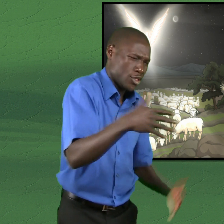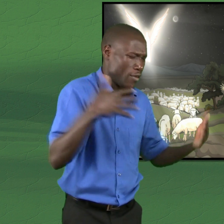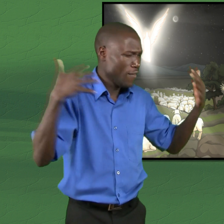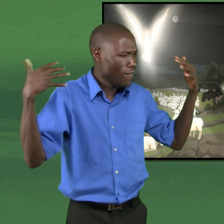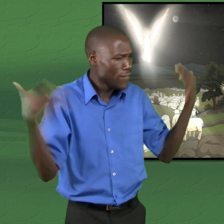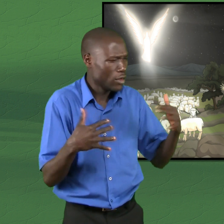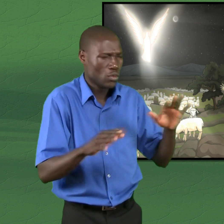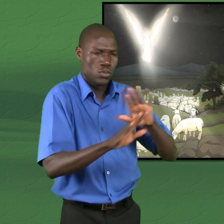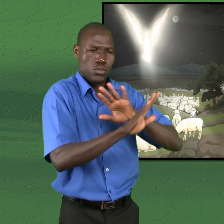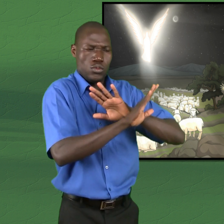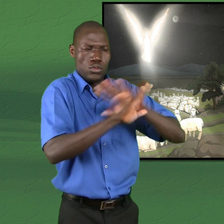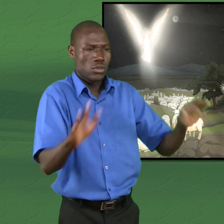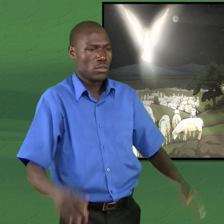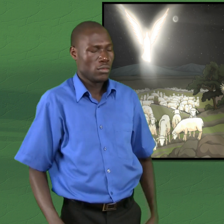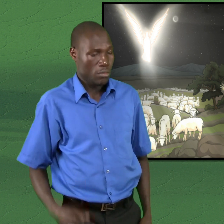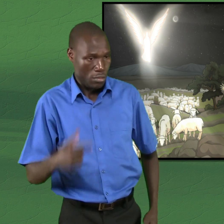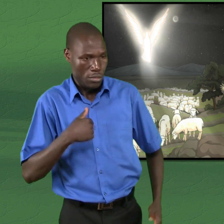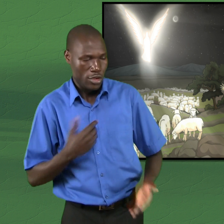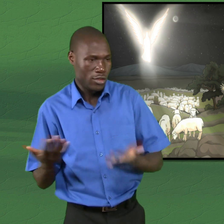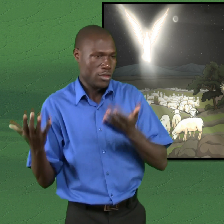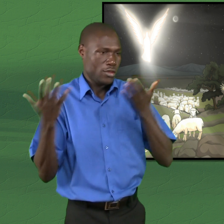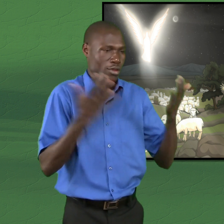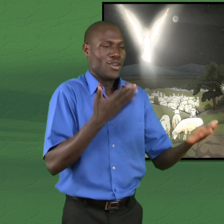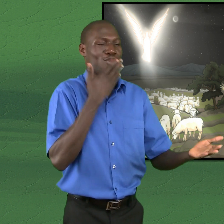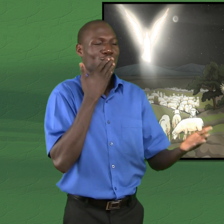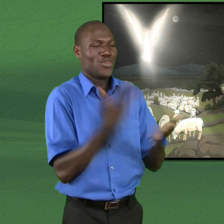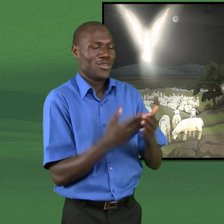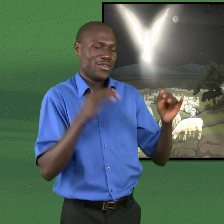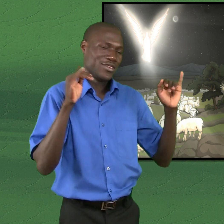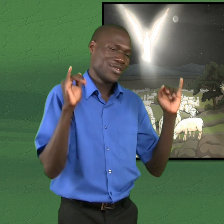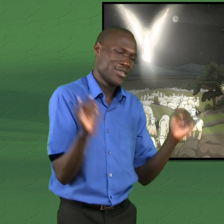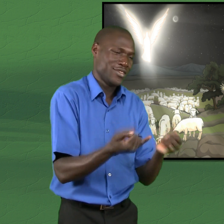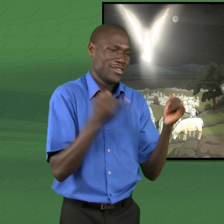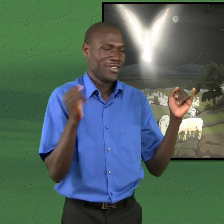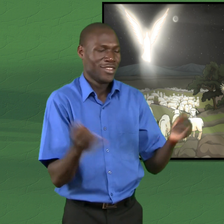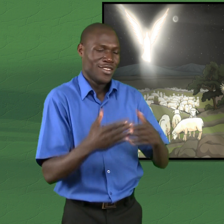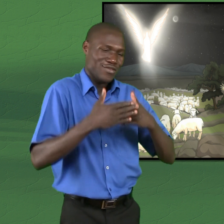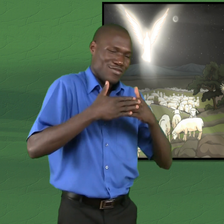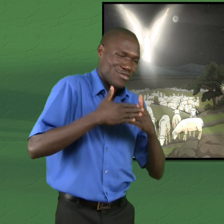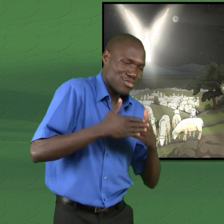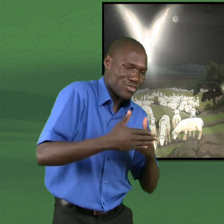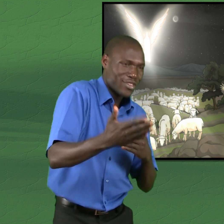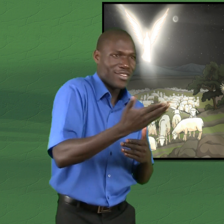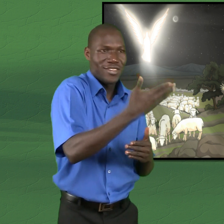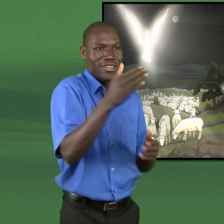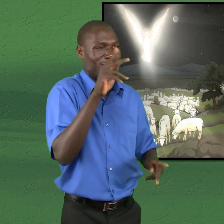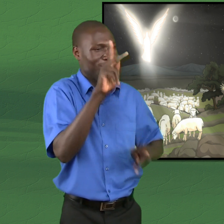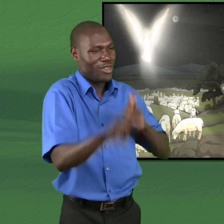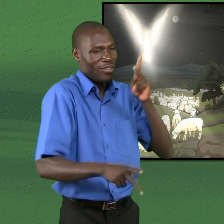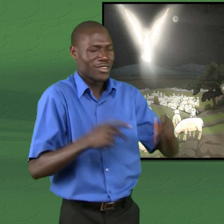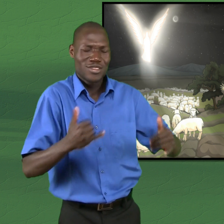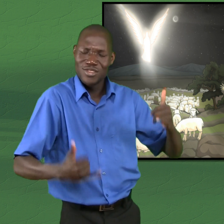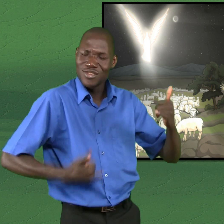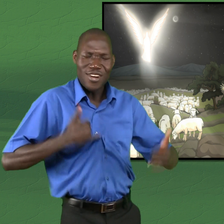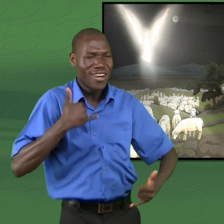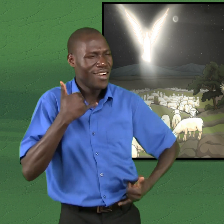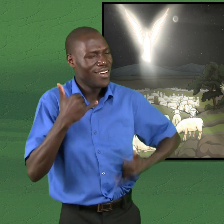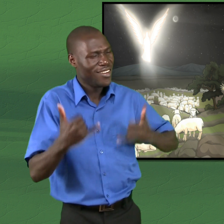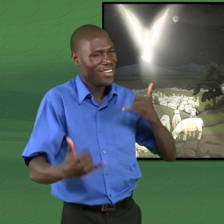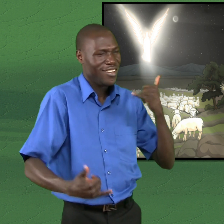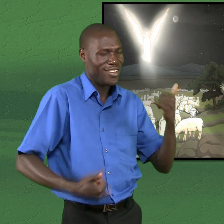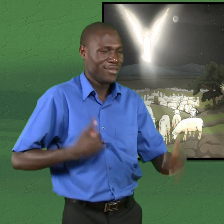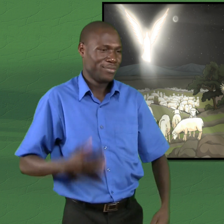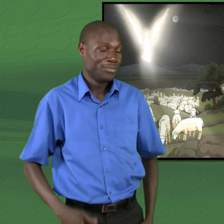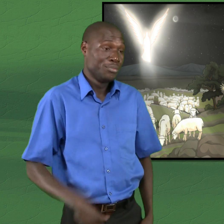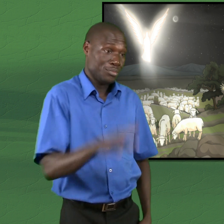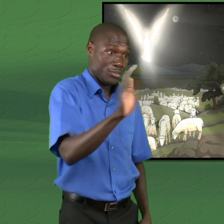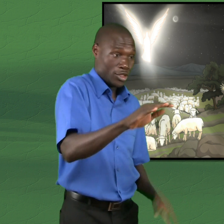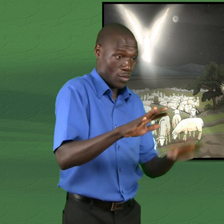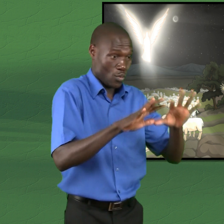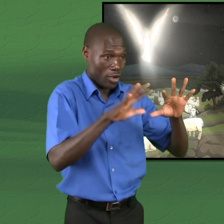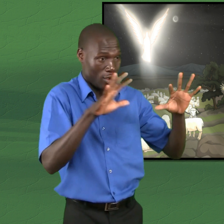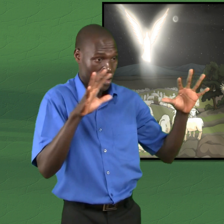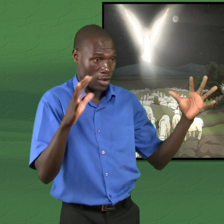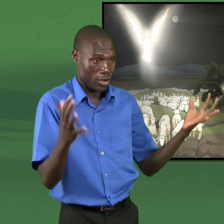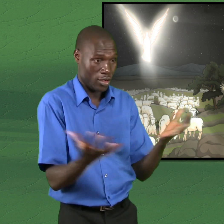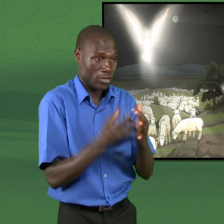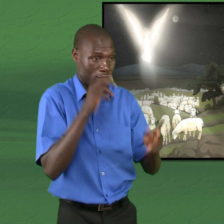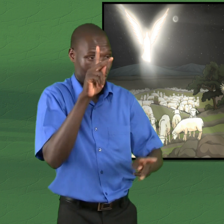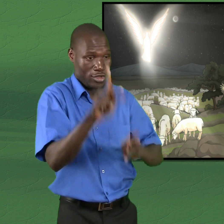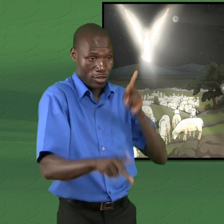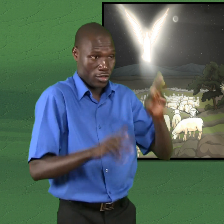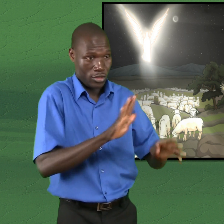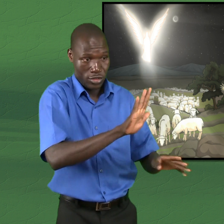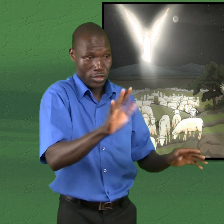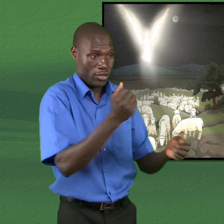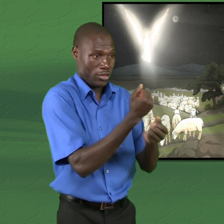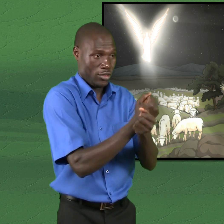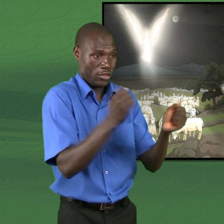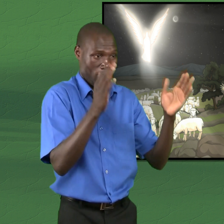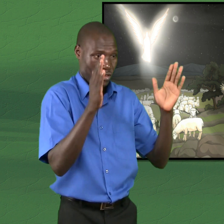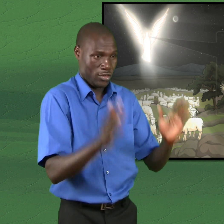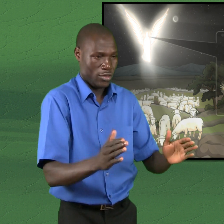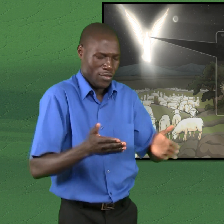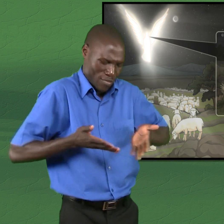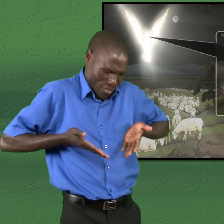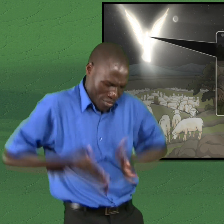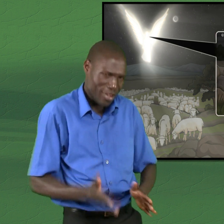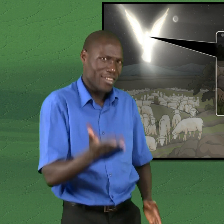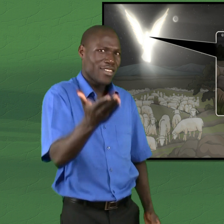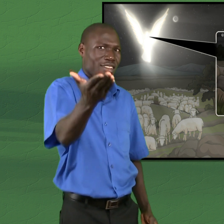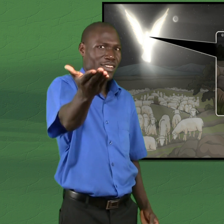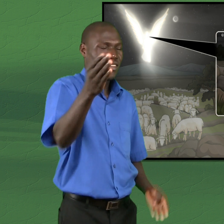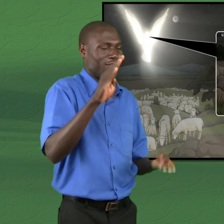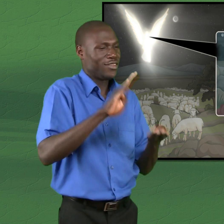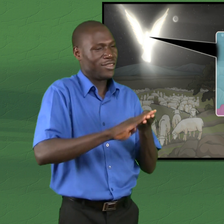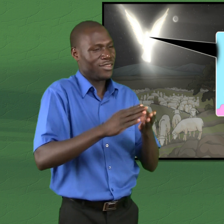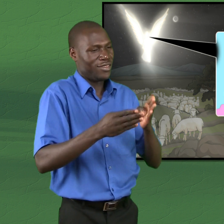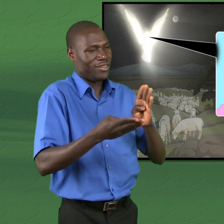But the angel said to them, “Do not be afraid!